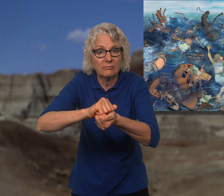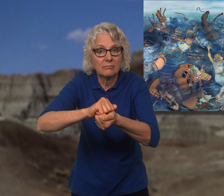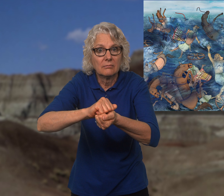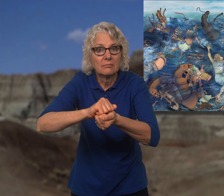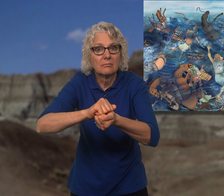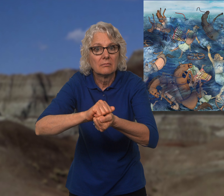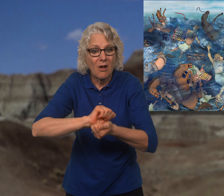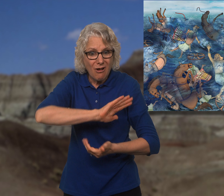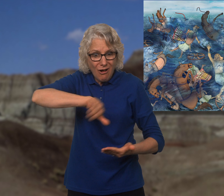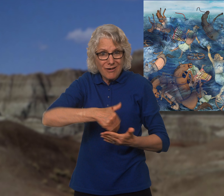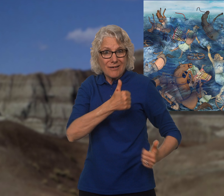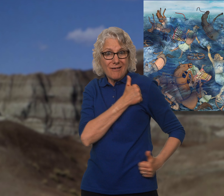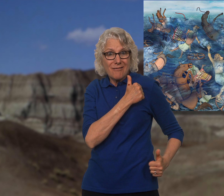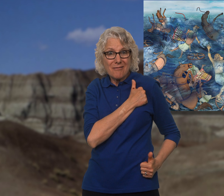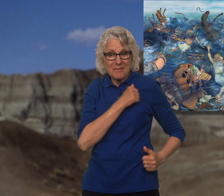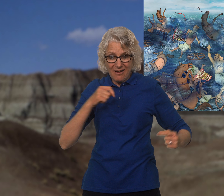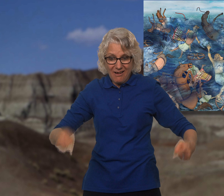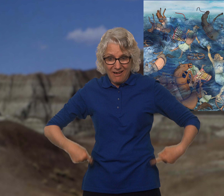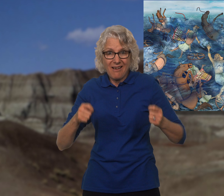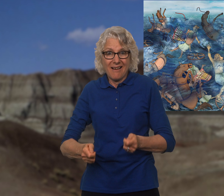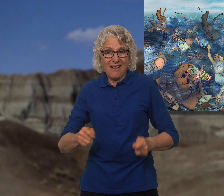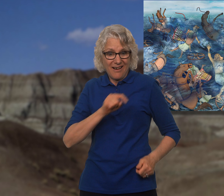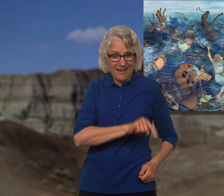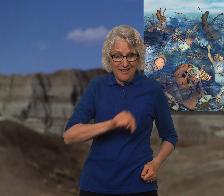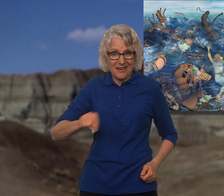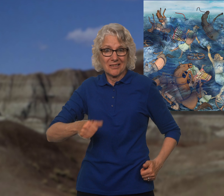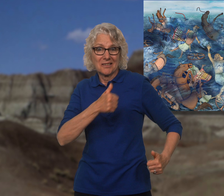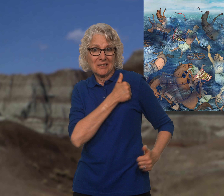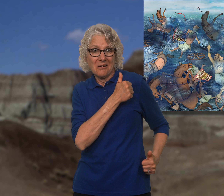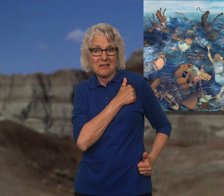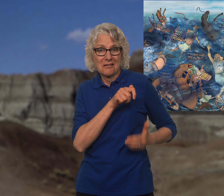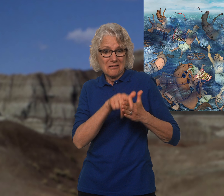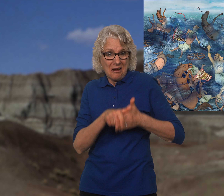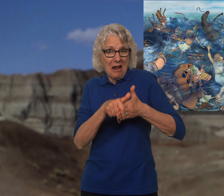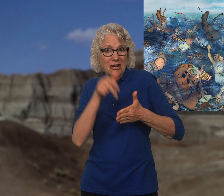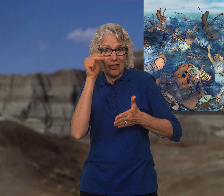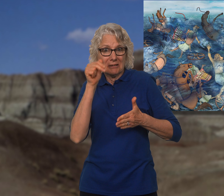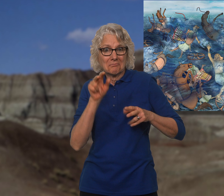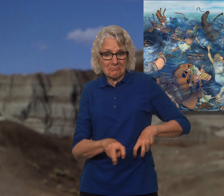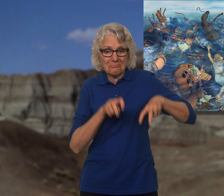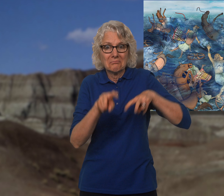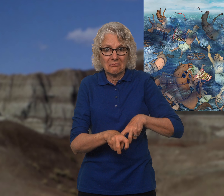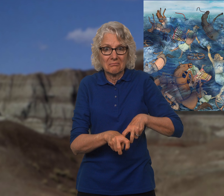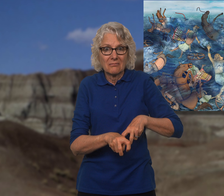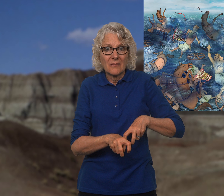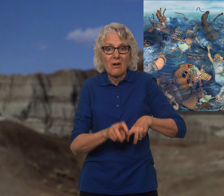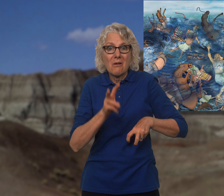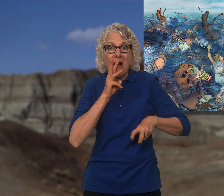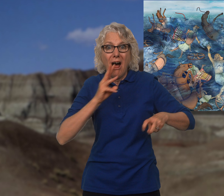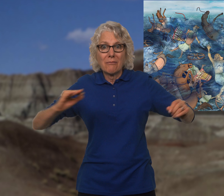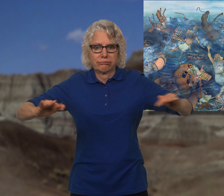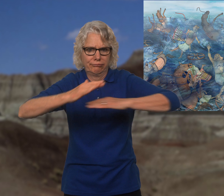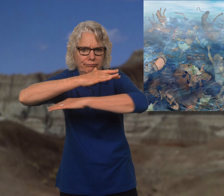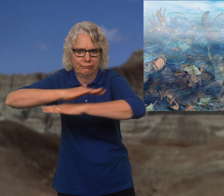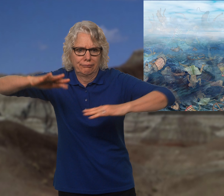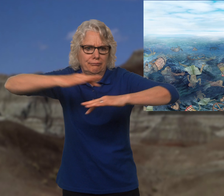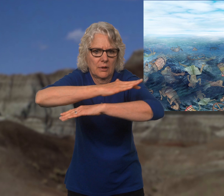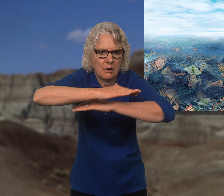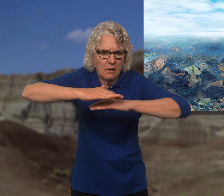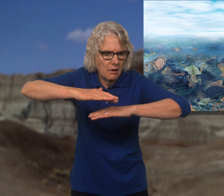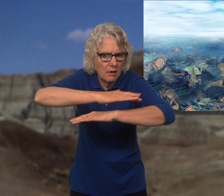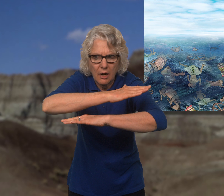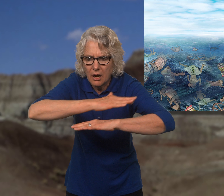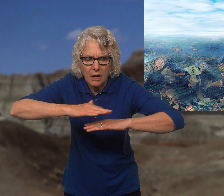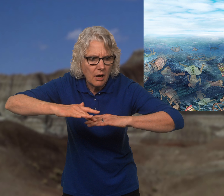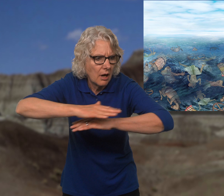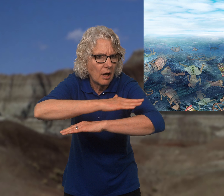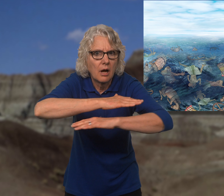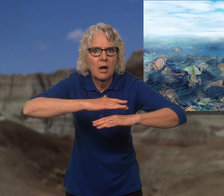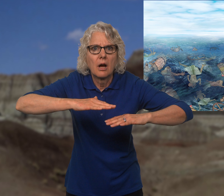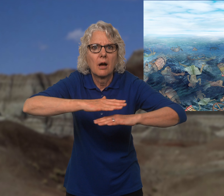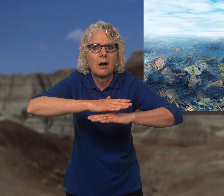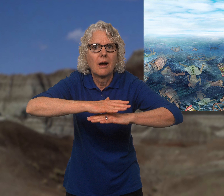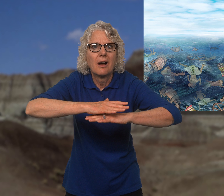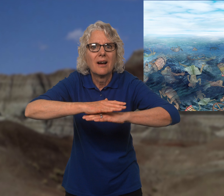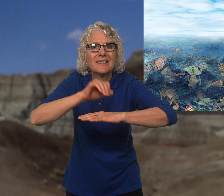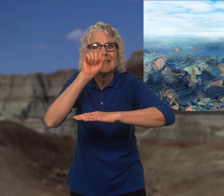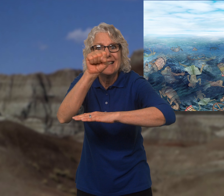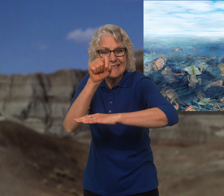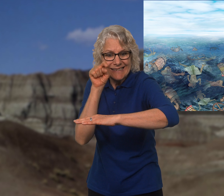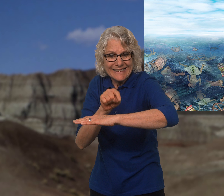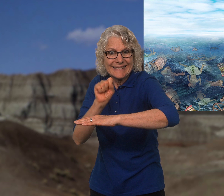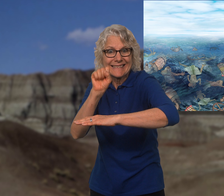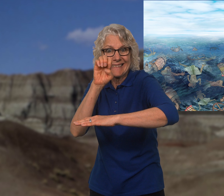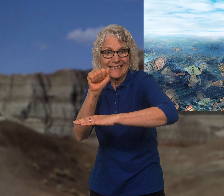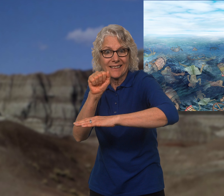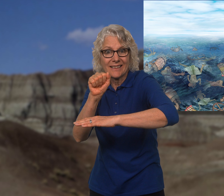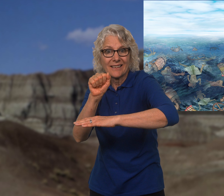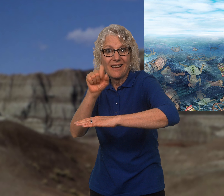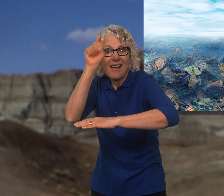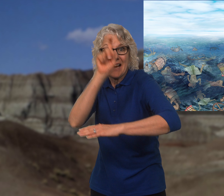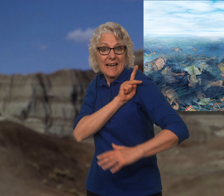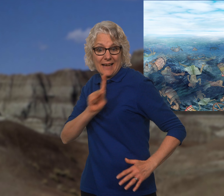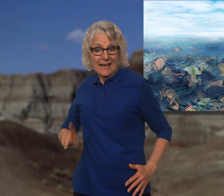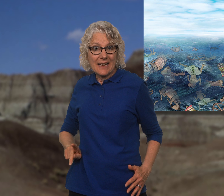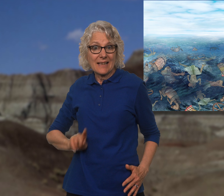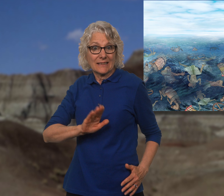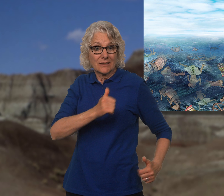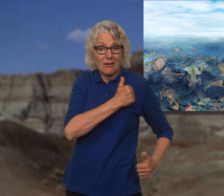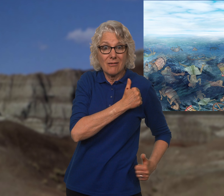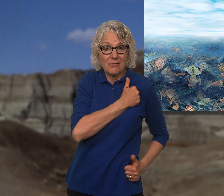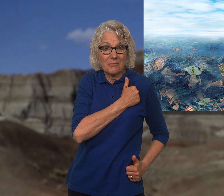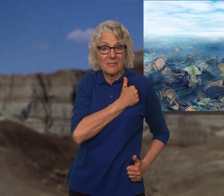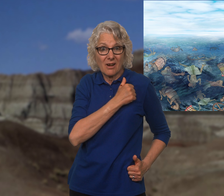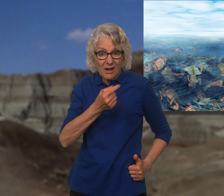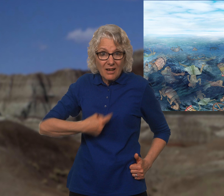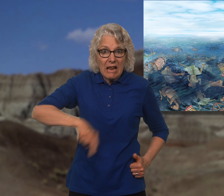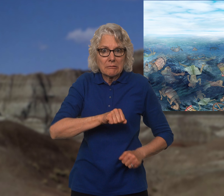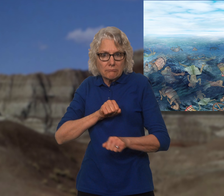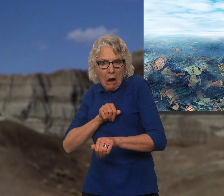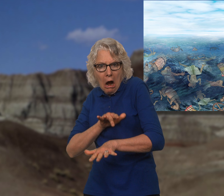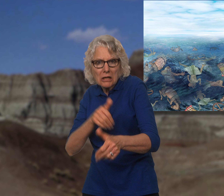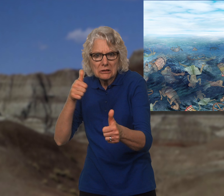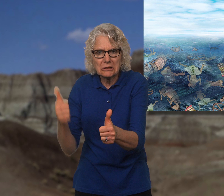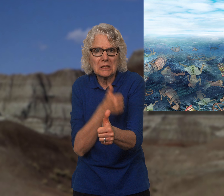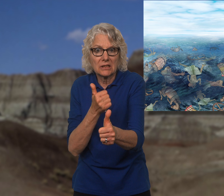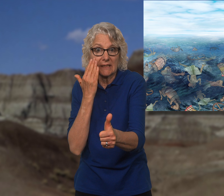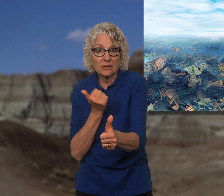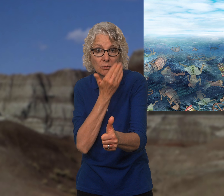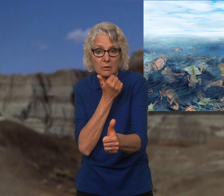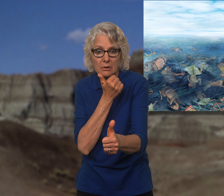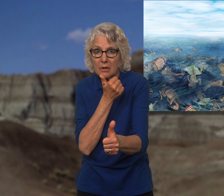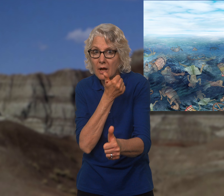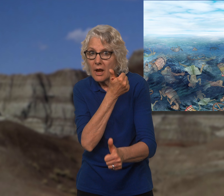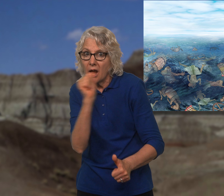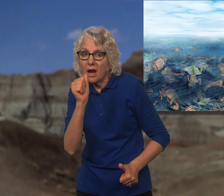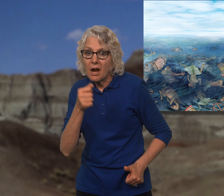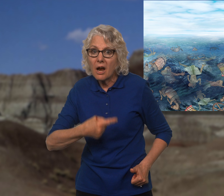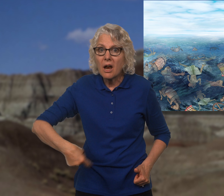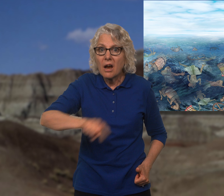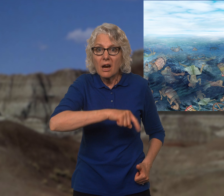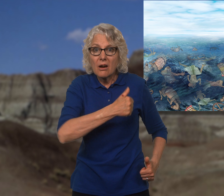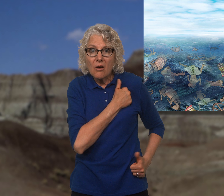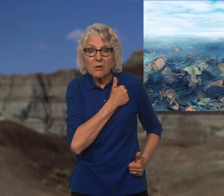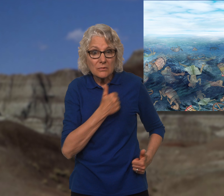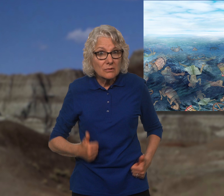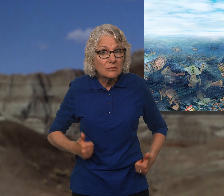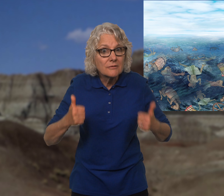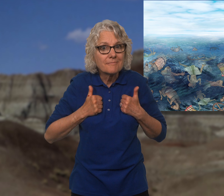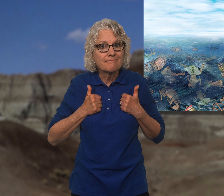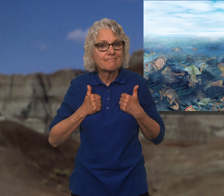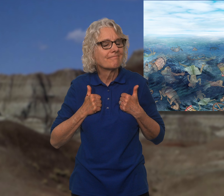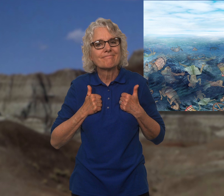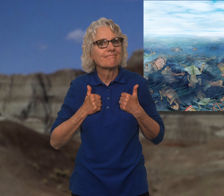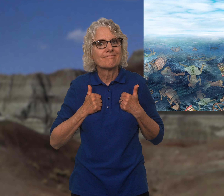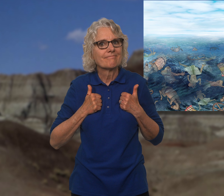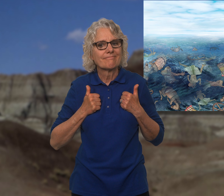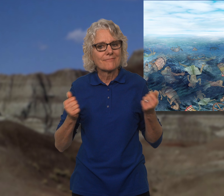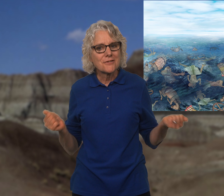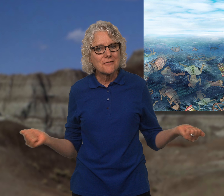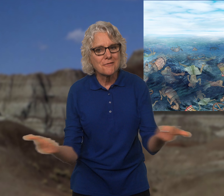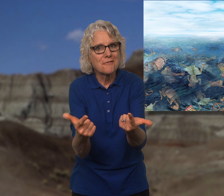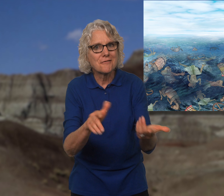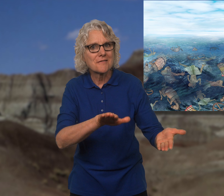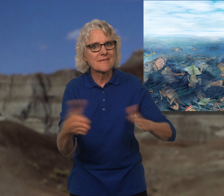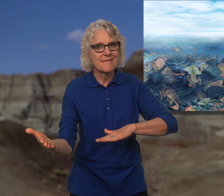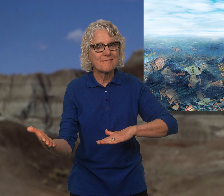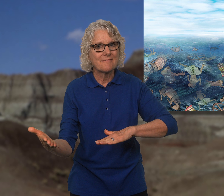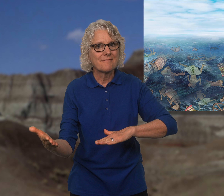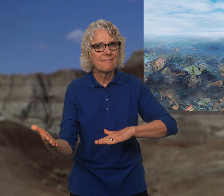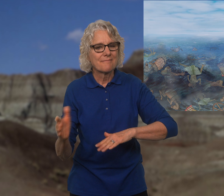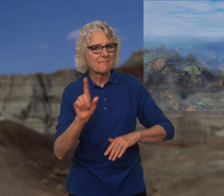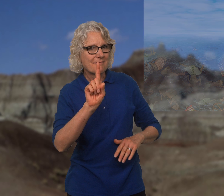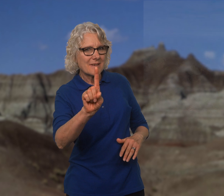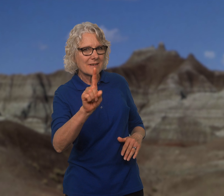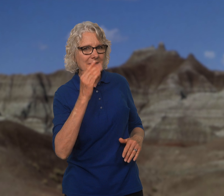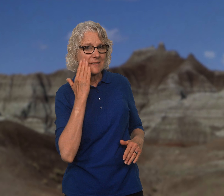The waters flowed back and covered the chariots and horsemen—the entire army of Pharaoh that had chased the Israelites into the sea.